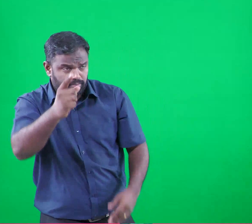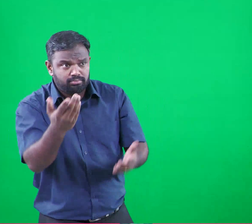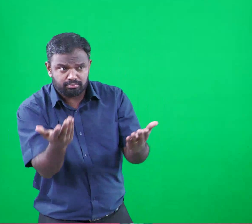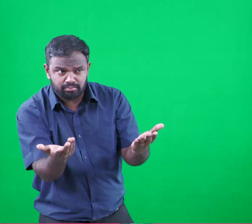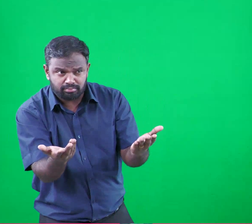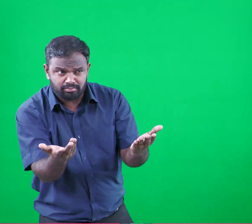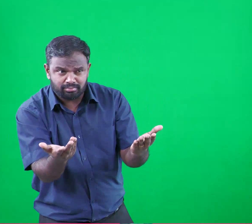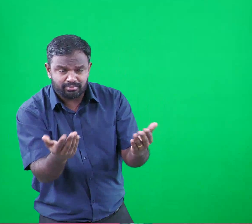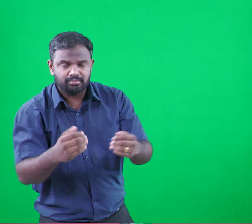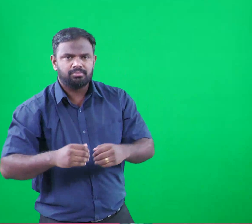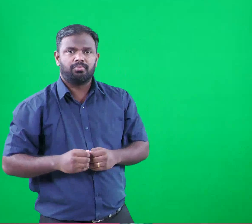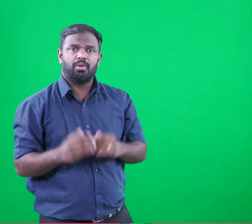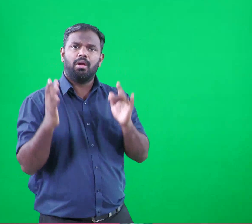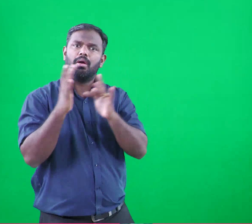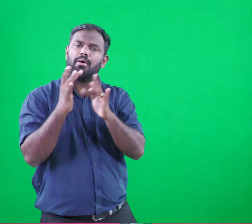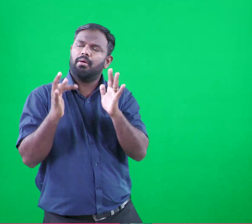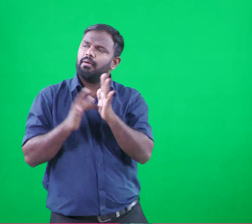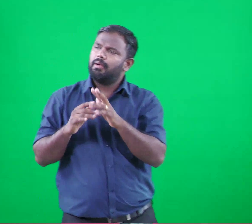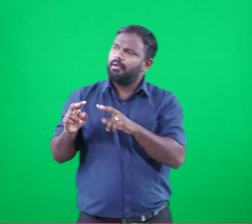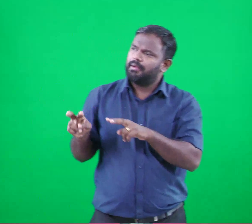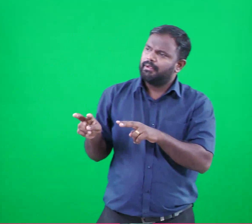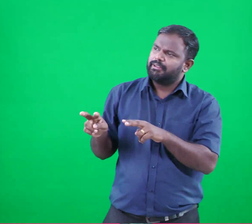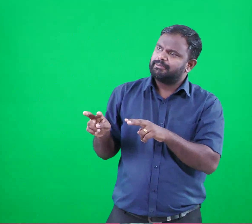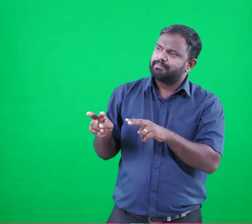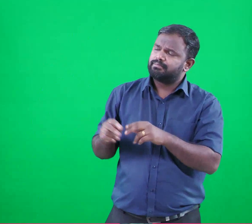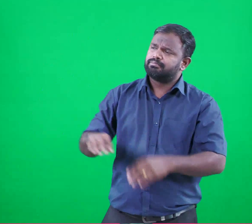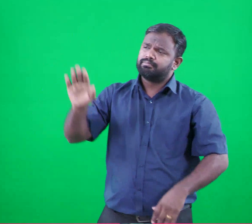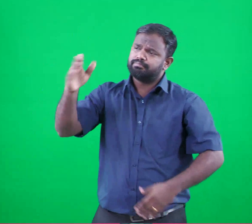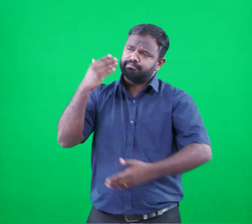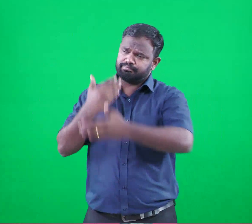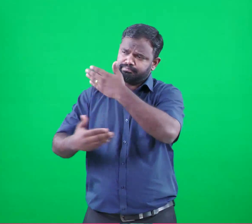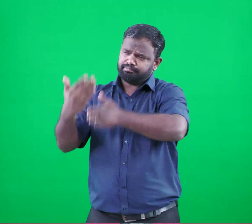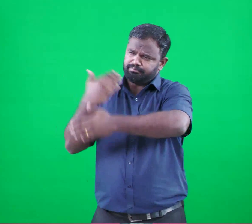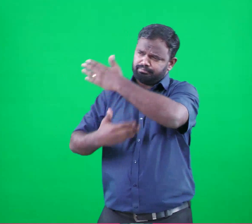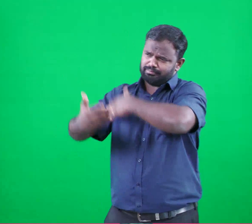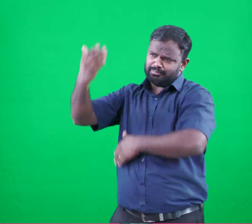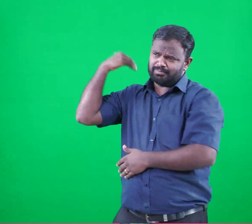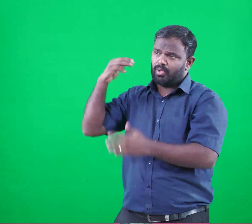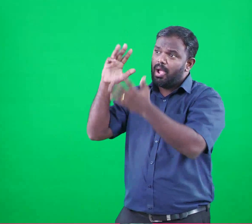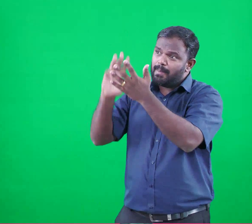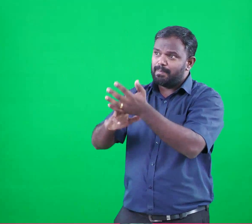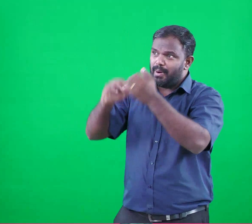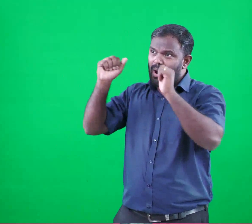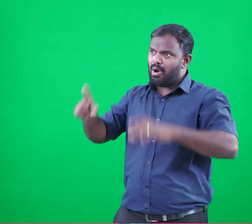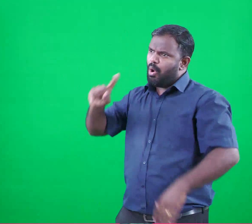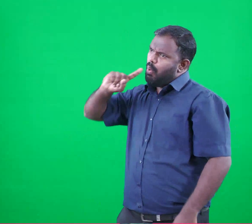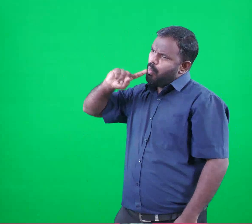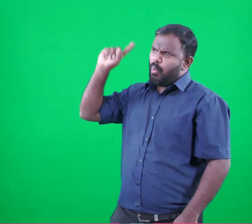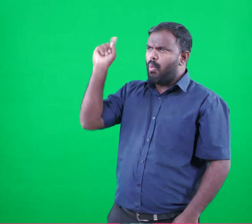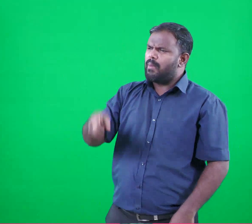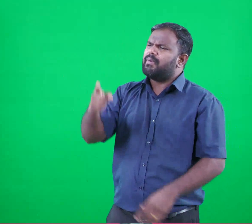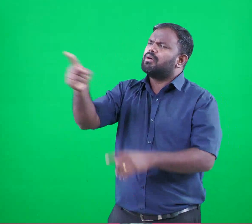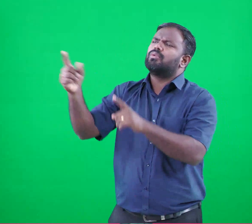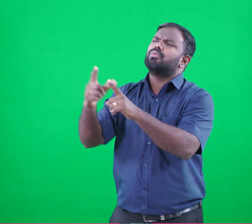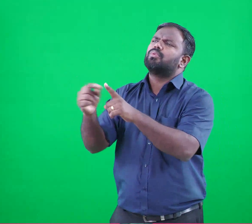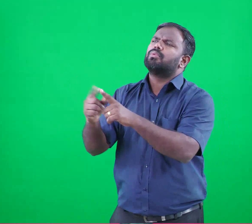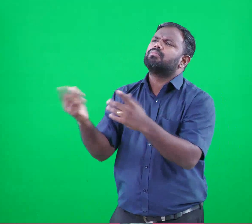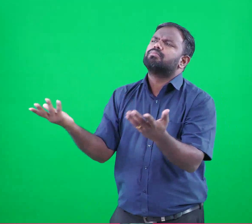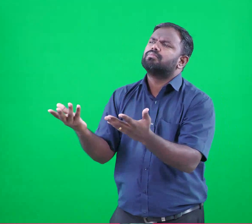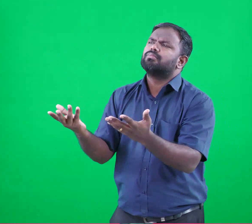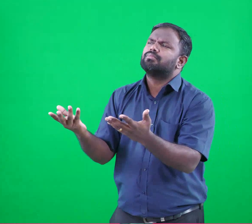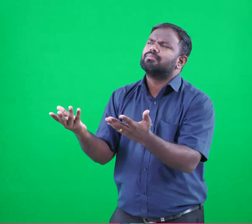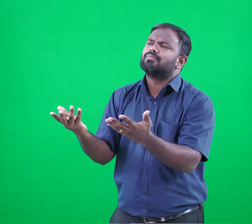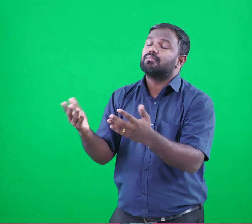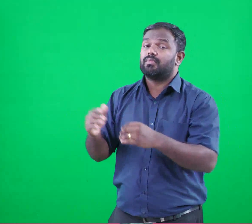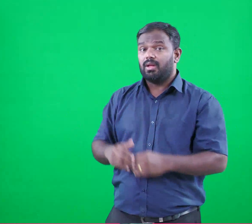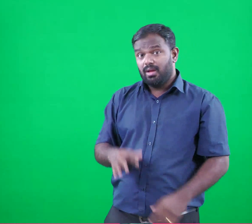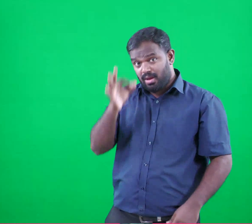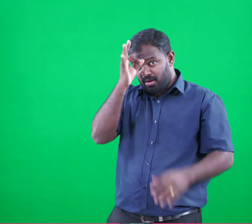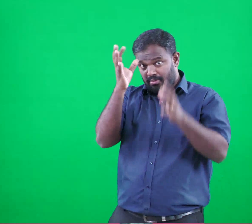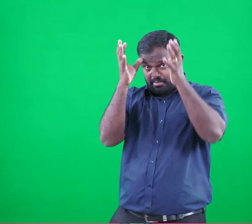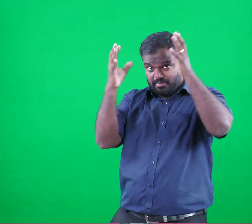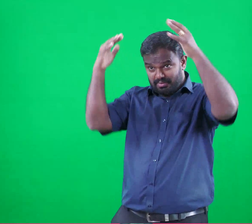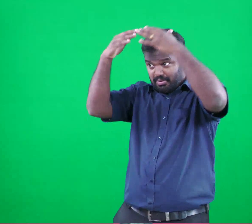He replied.